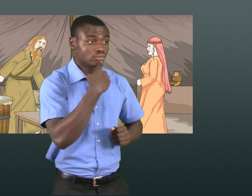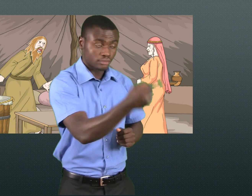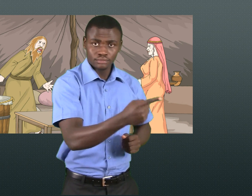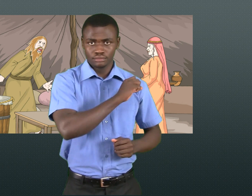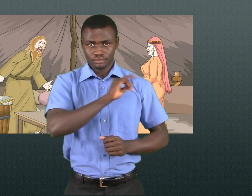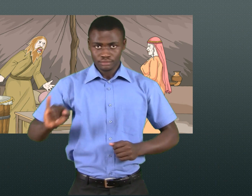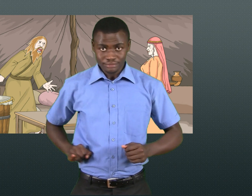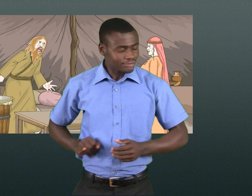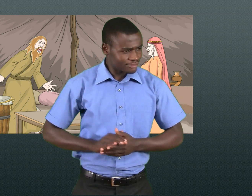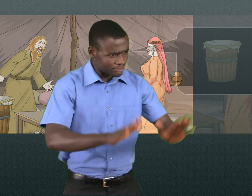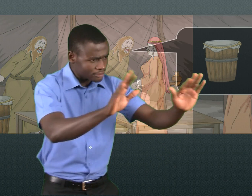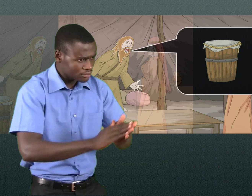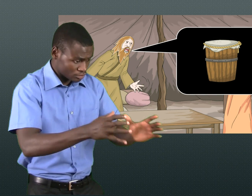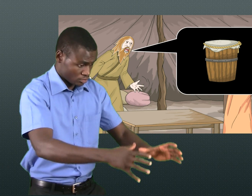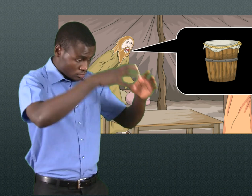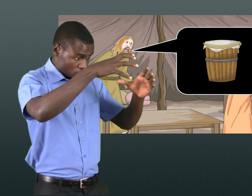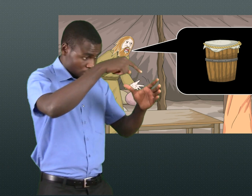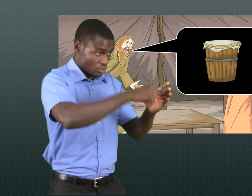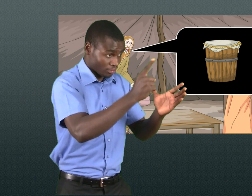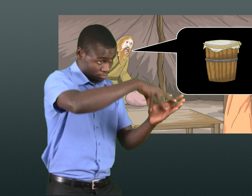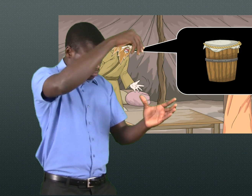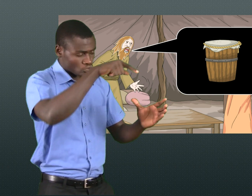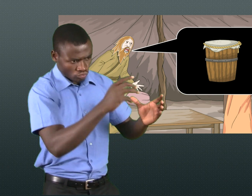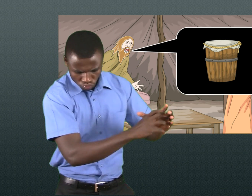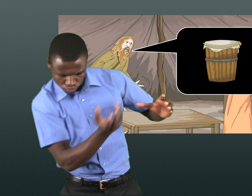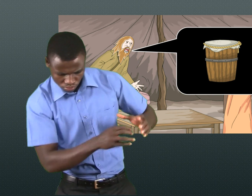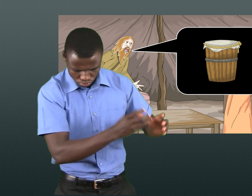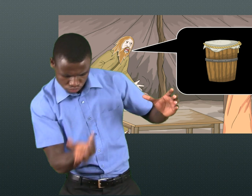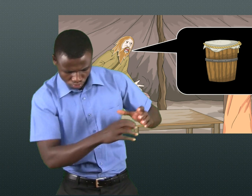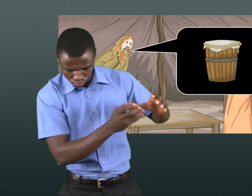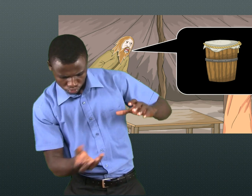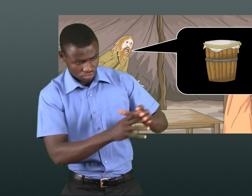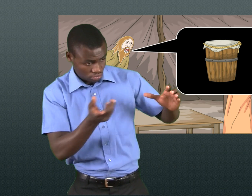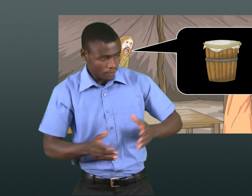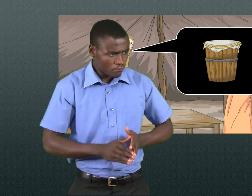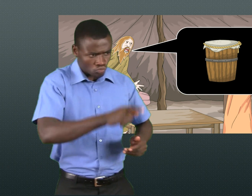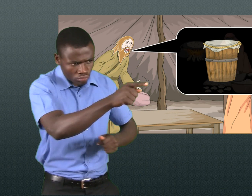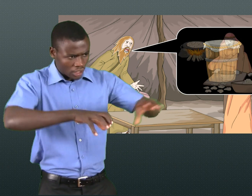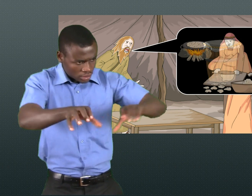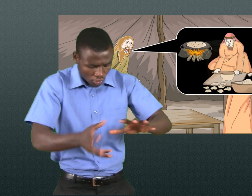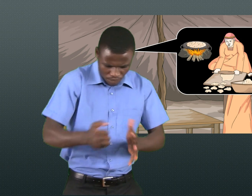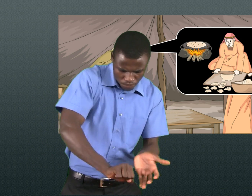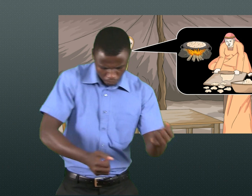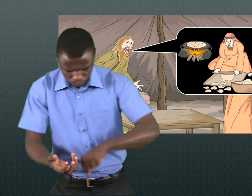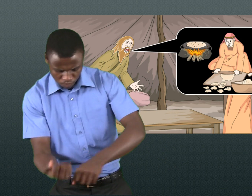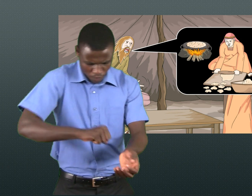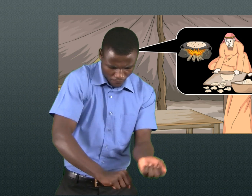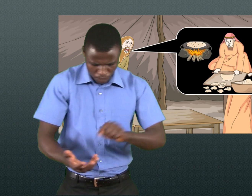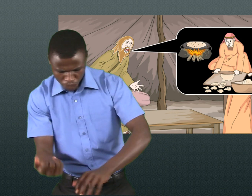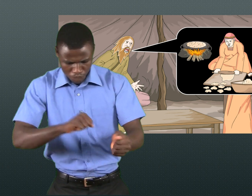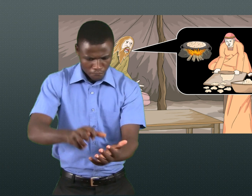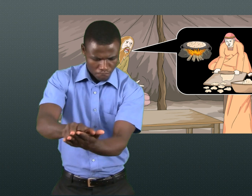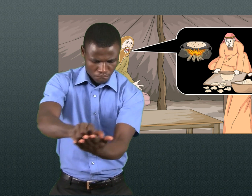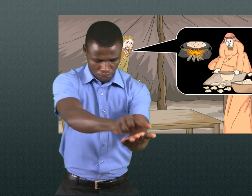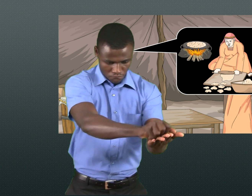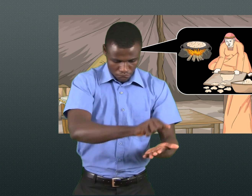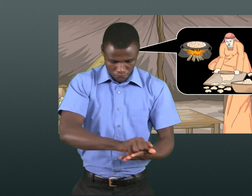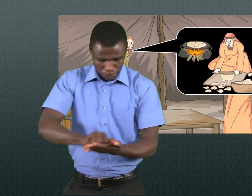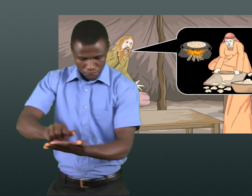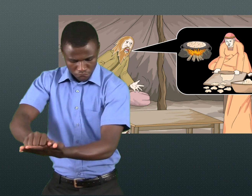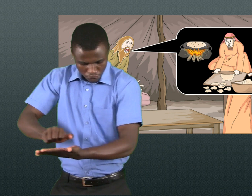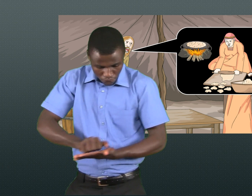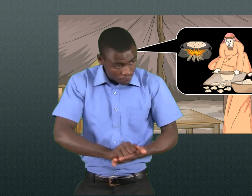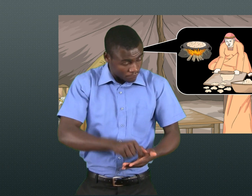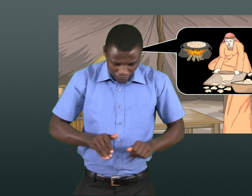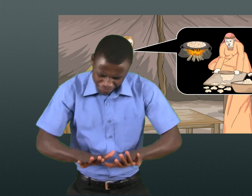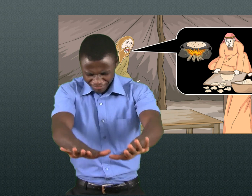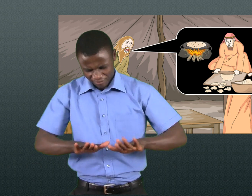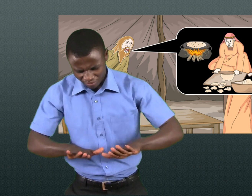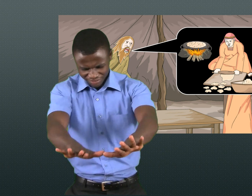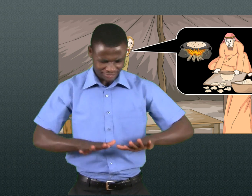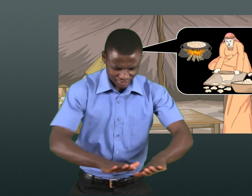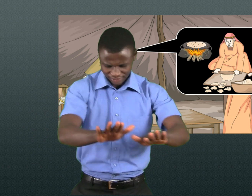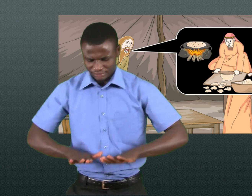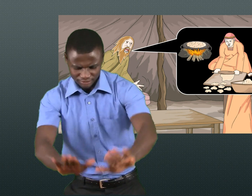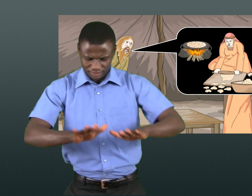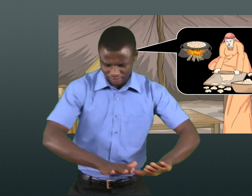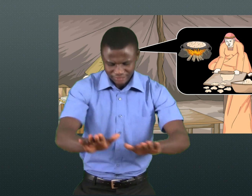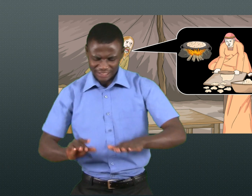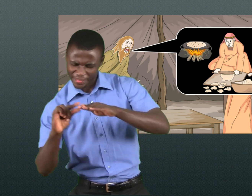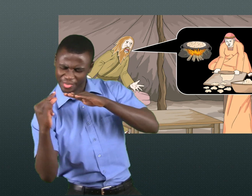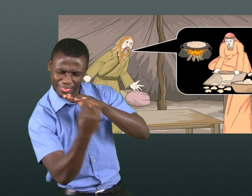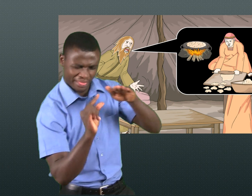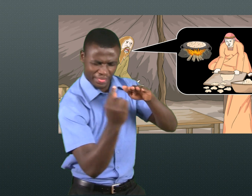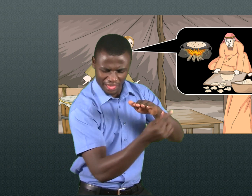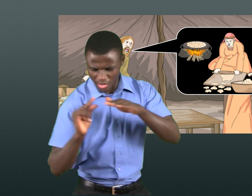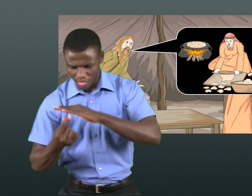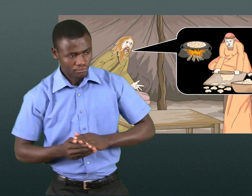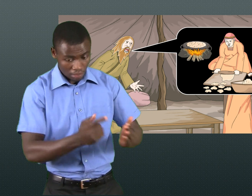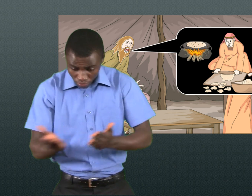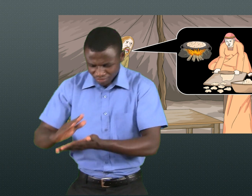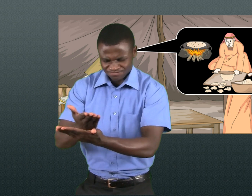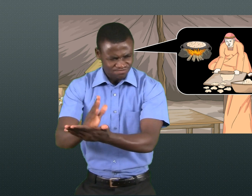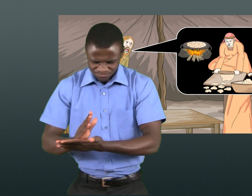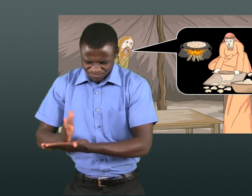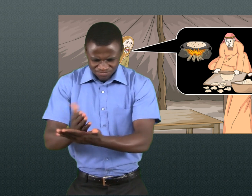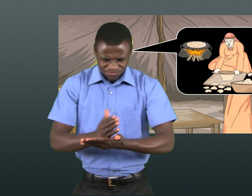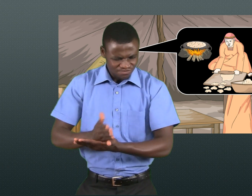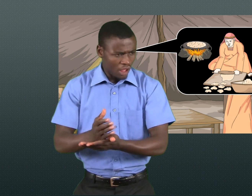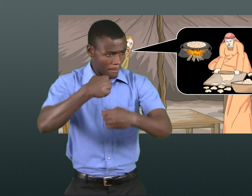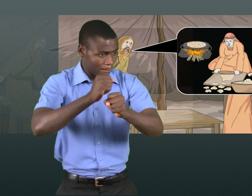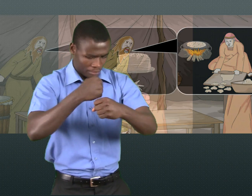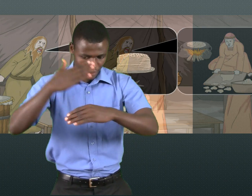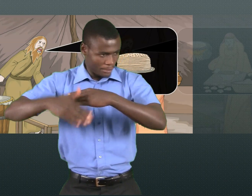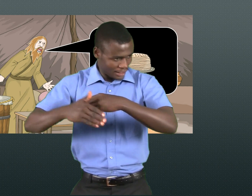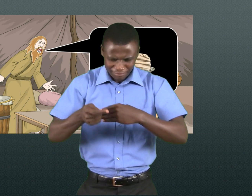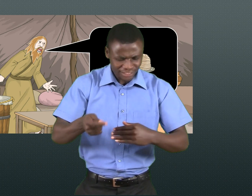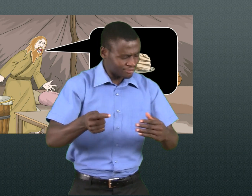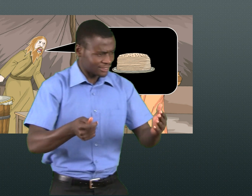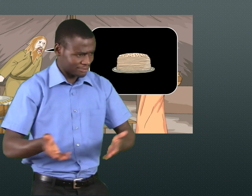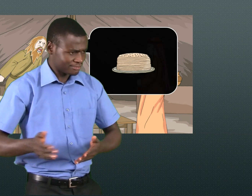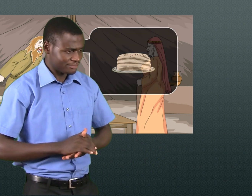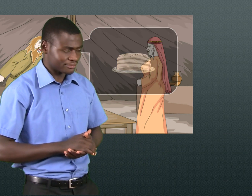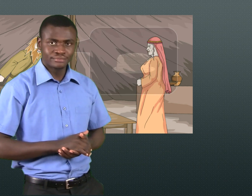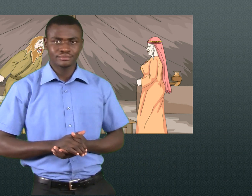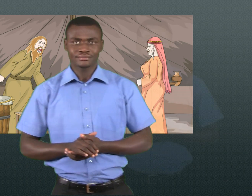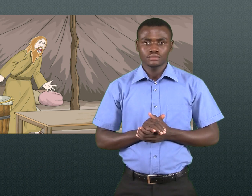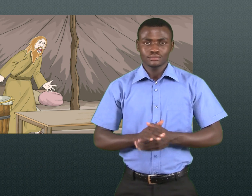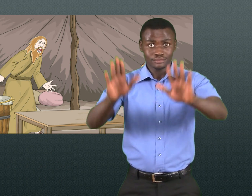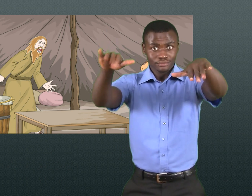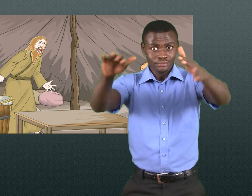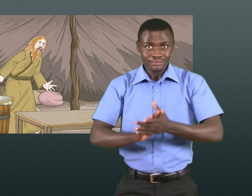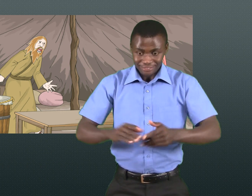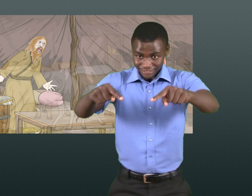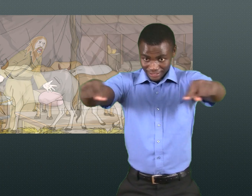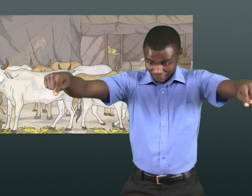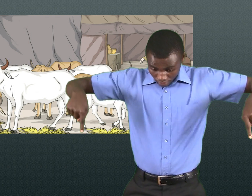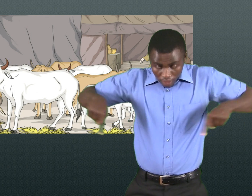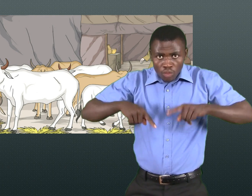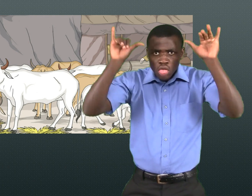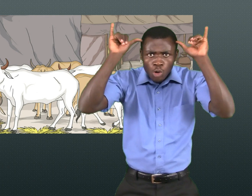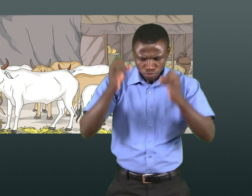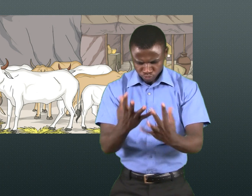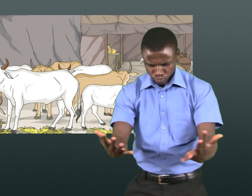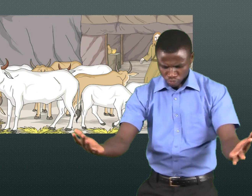Prepare three seahs of fine flour, knead it, and bake some bread.”